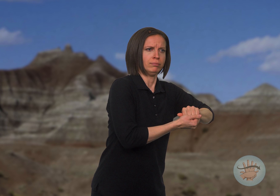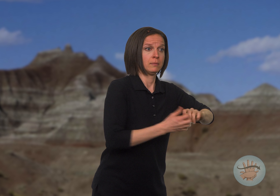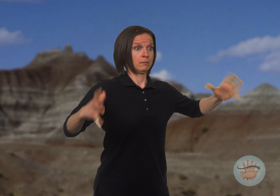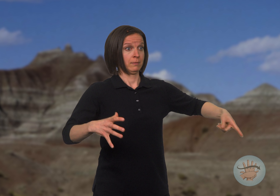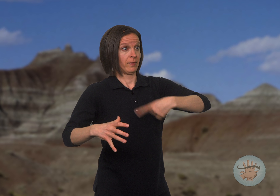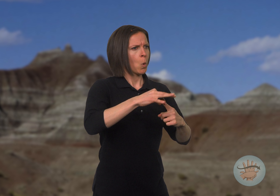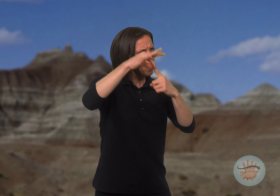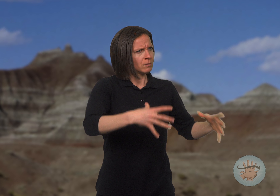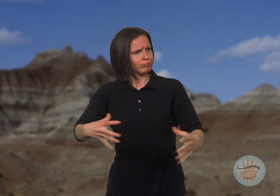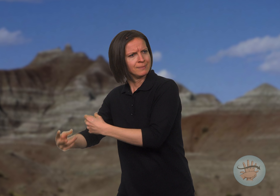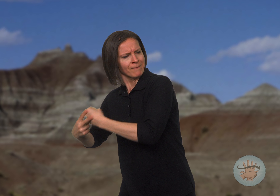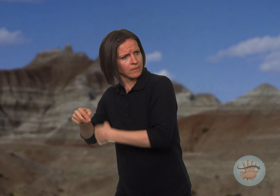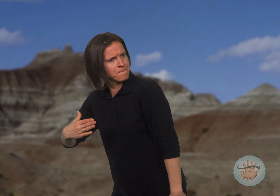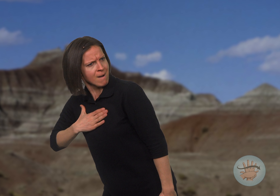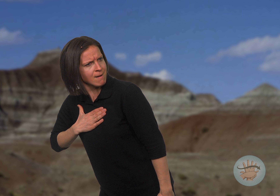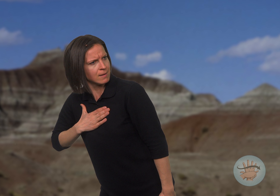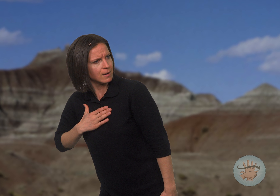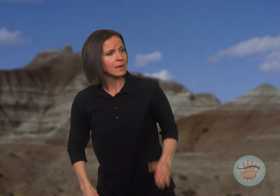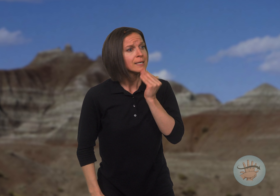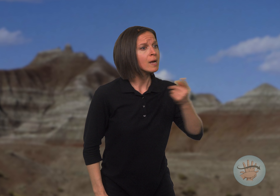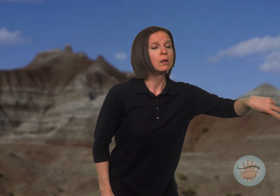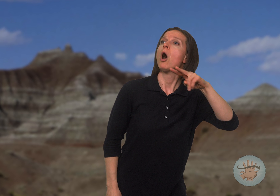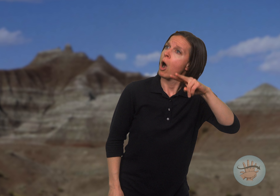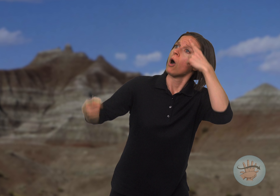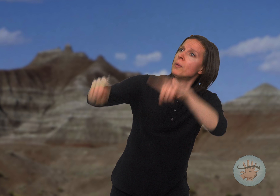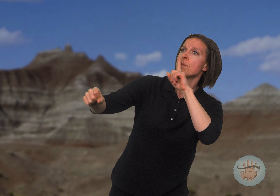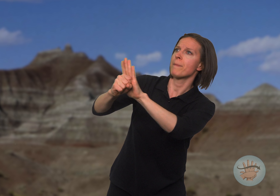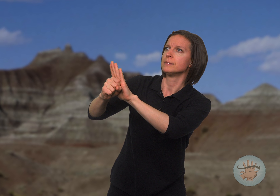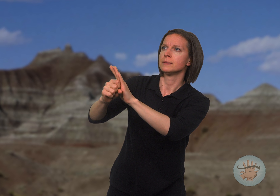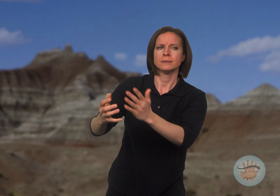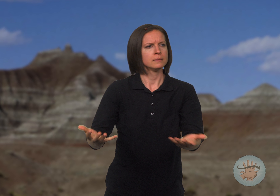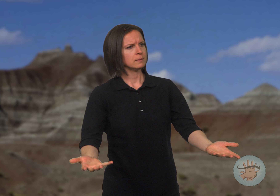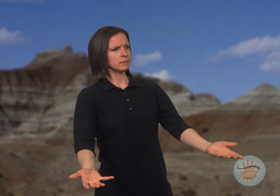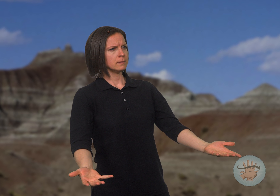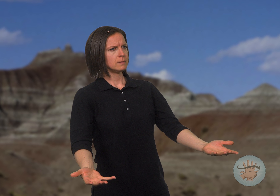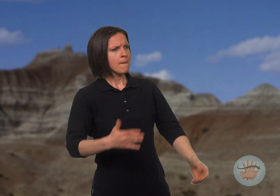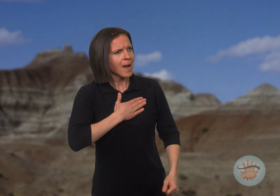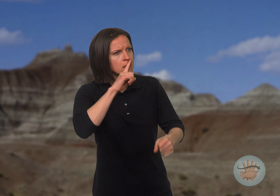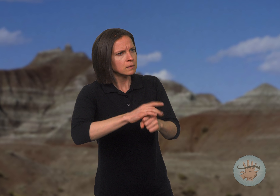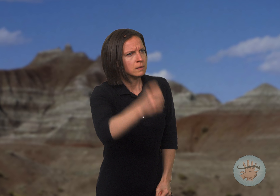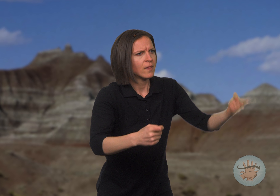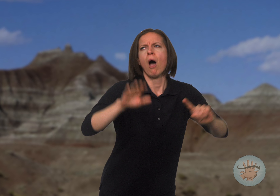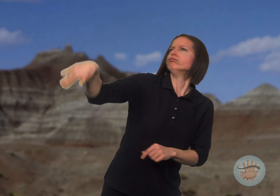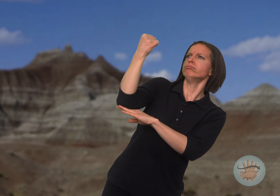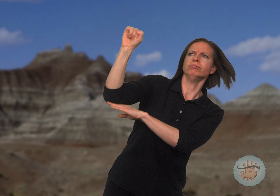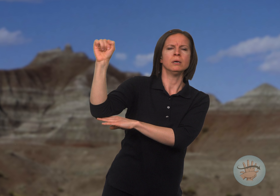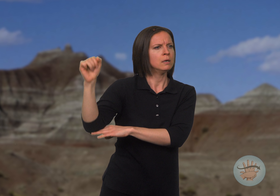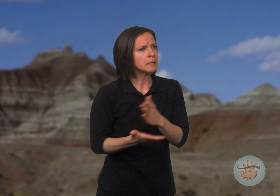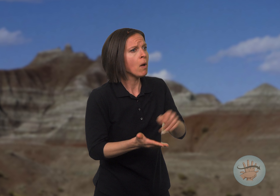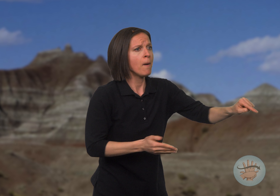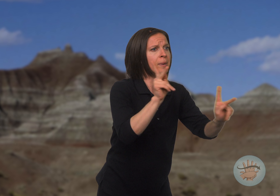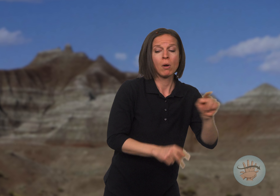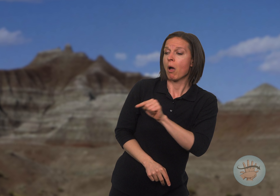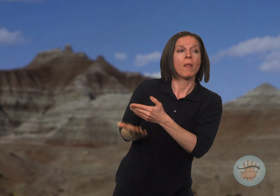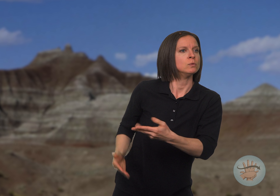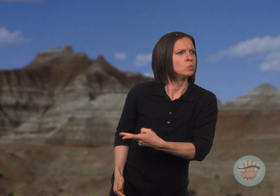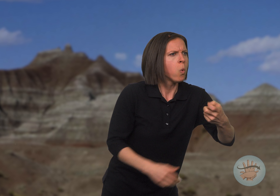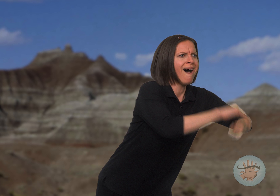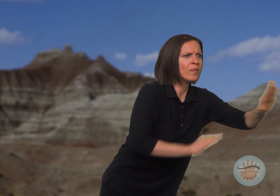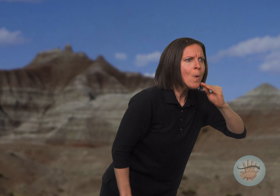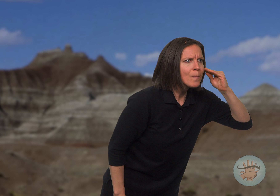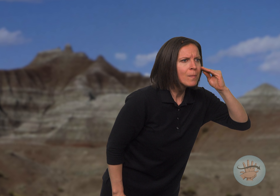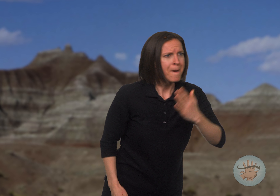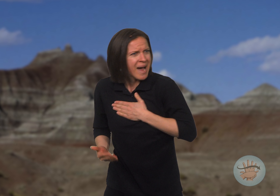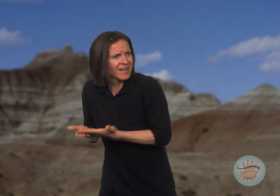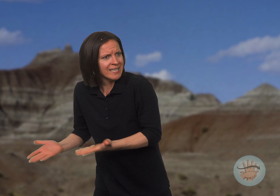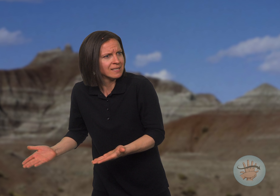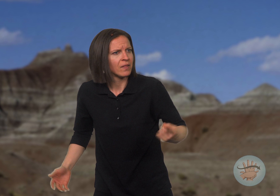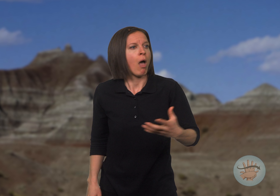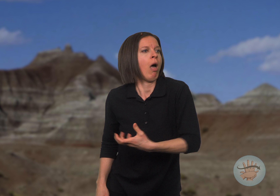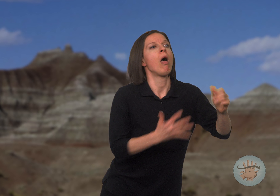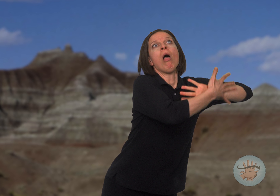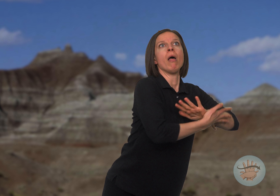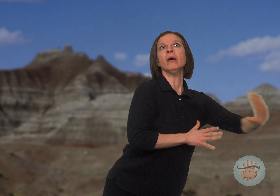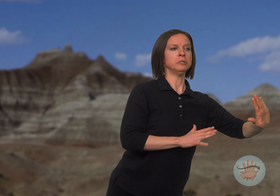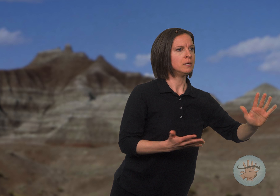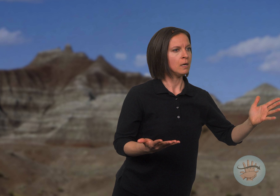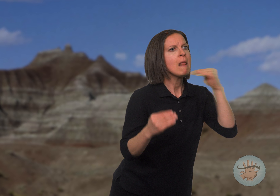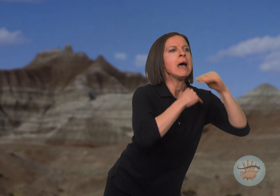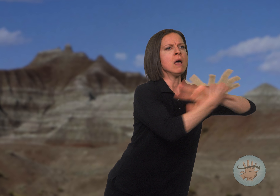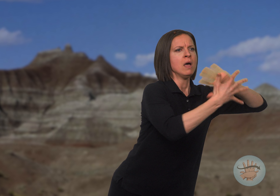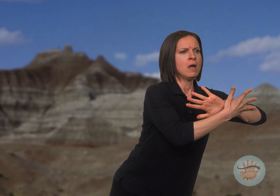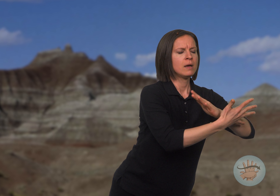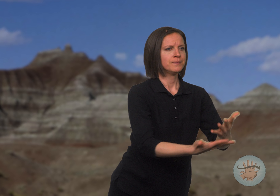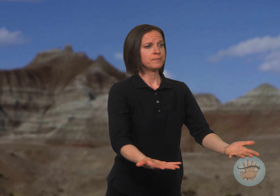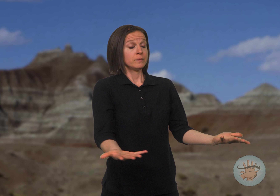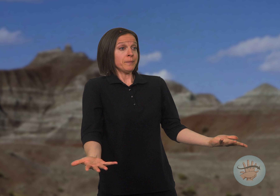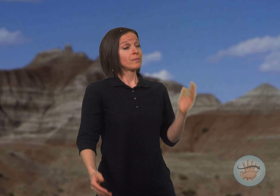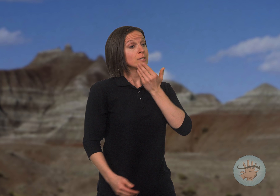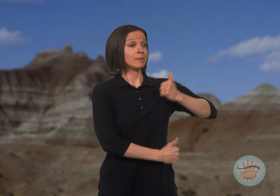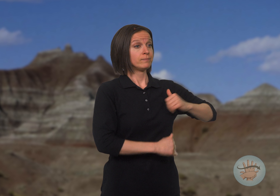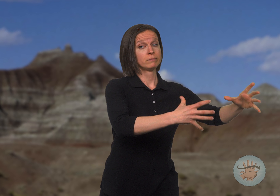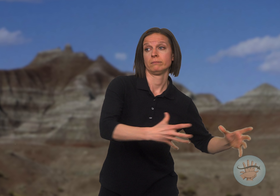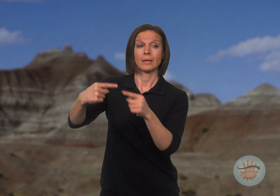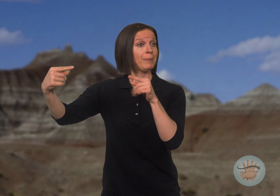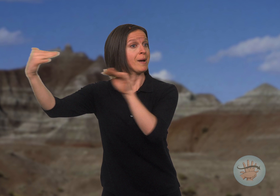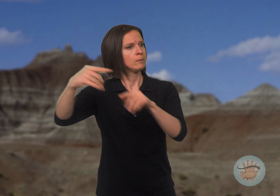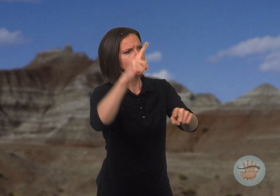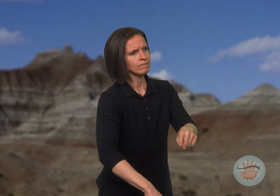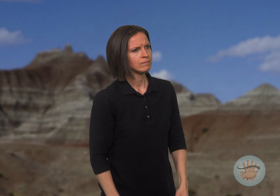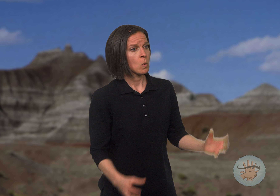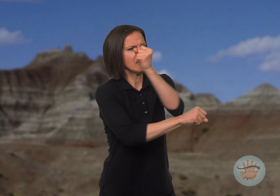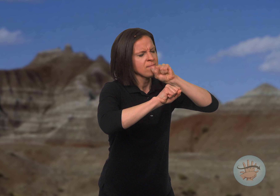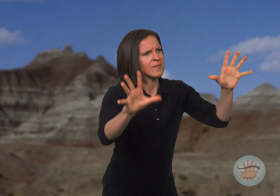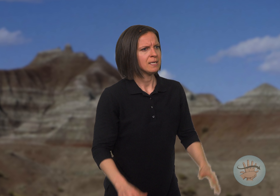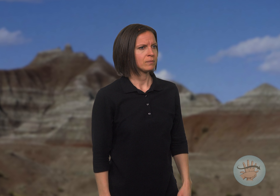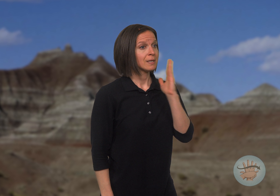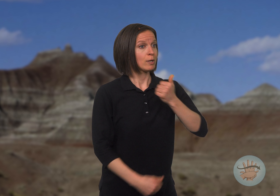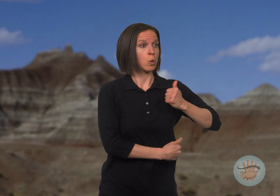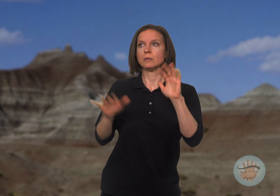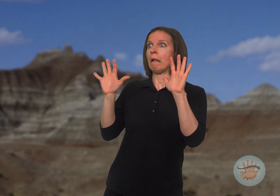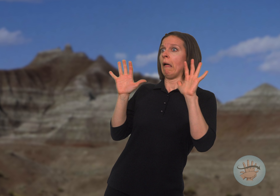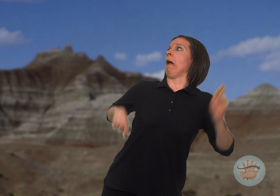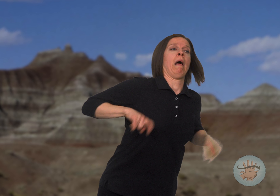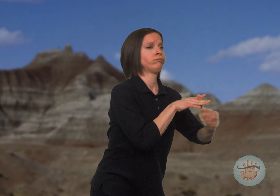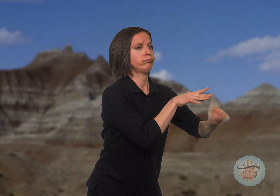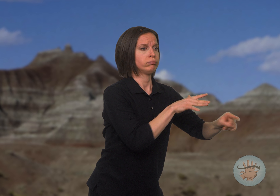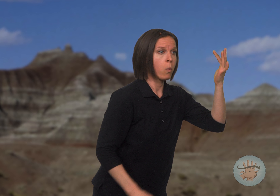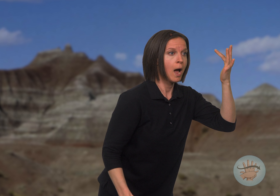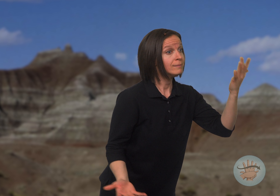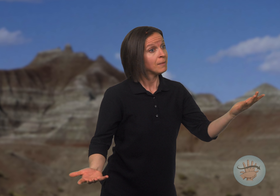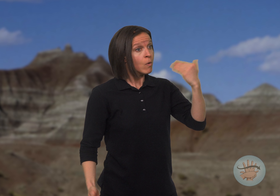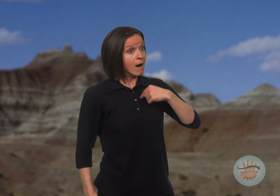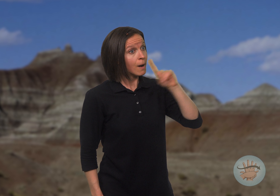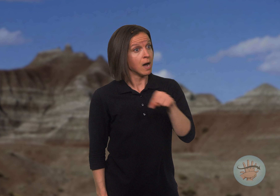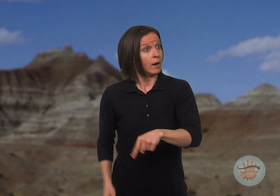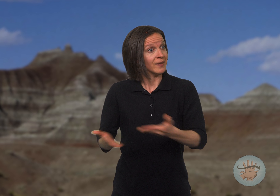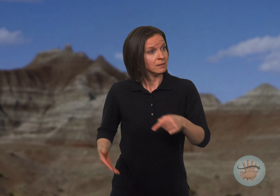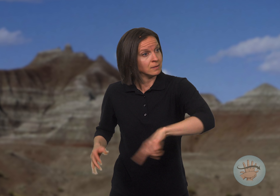Indeed, they have stolen and lied, and they have put these things with their own possessions. This is why the Israelites cannot stand against their enemies.